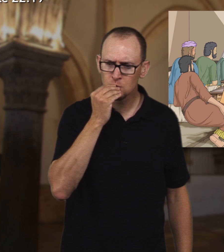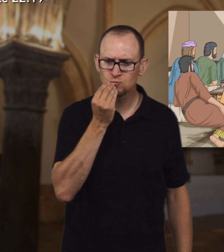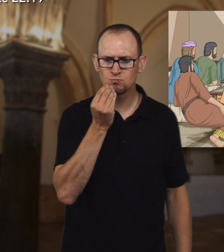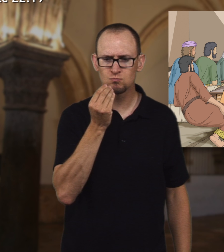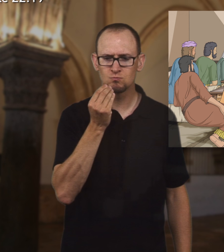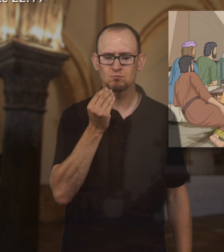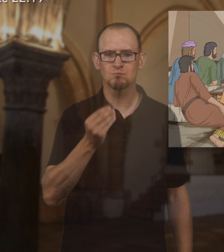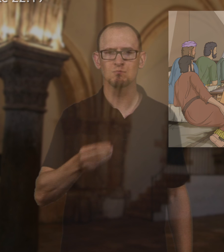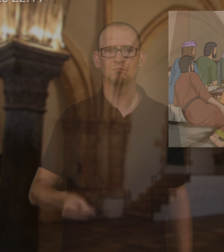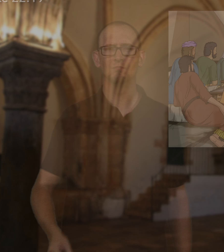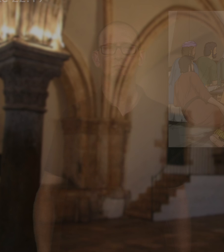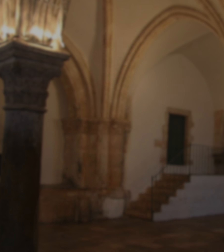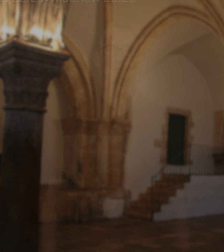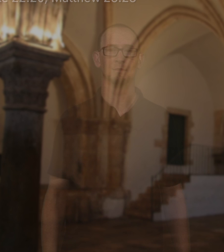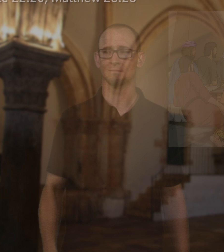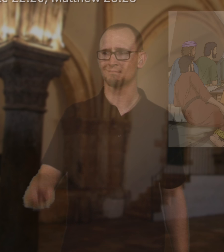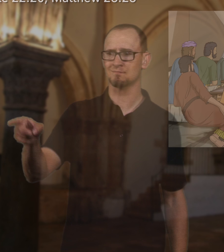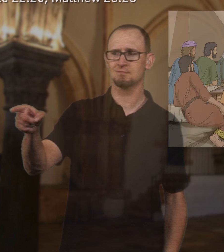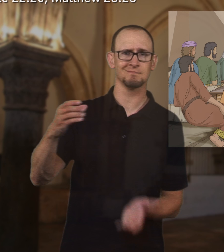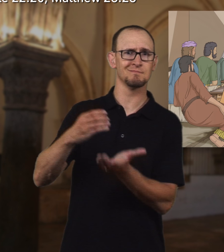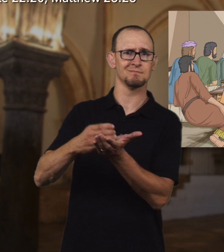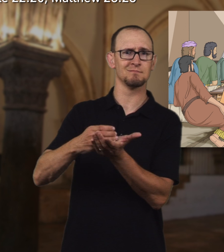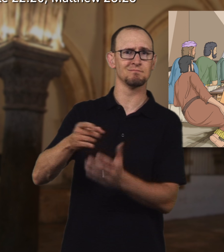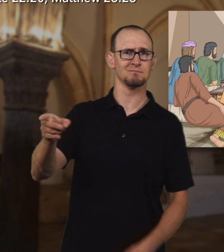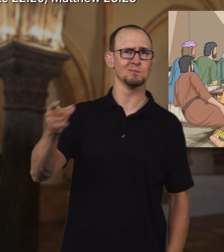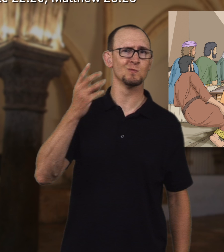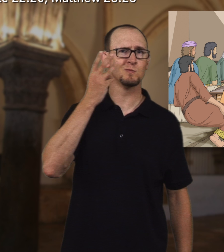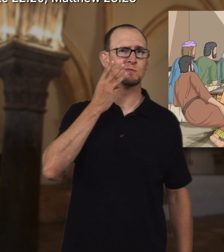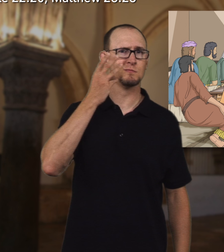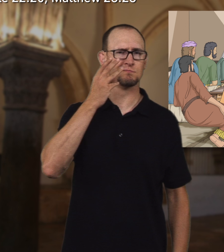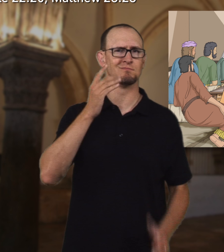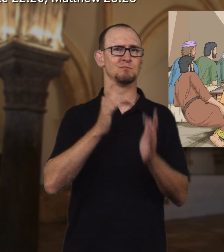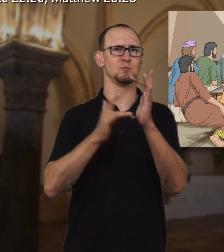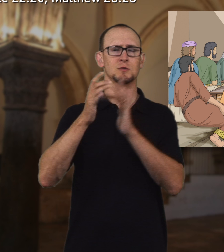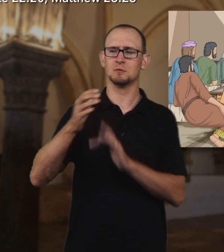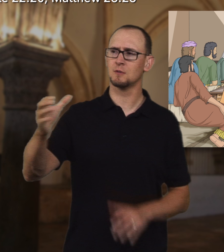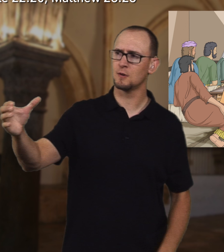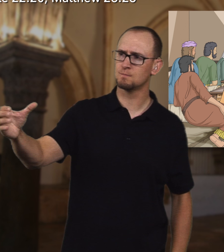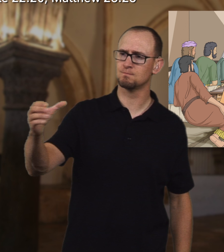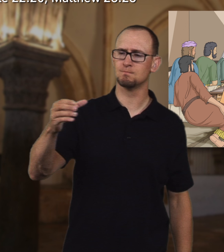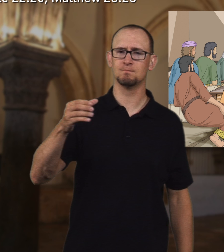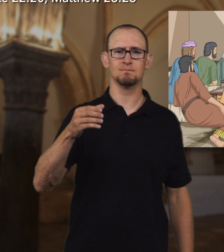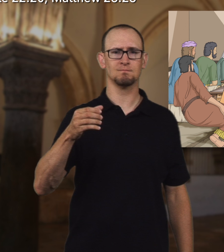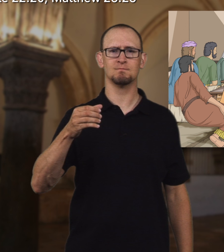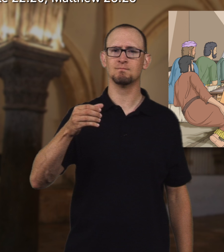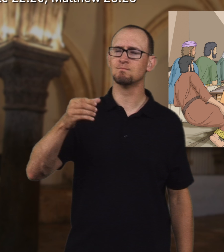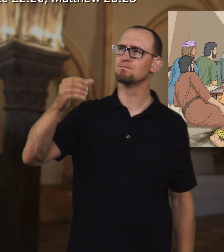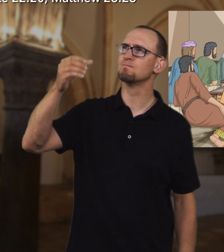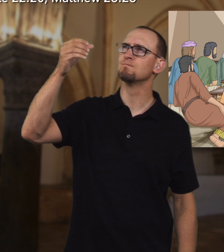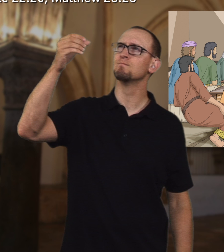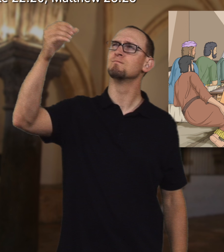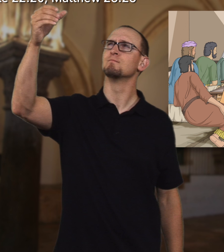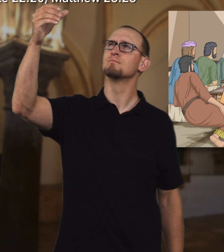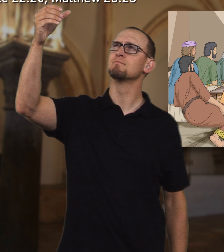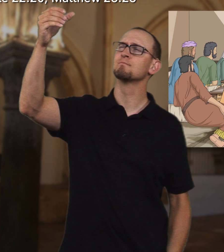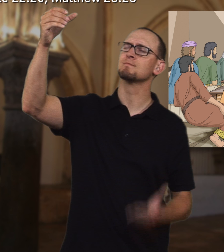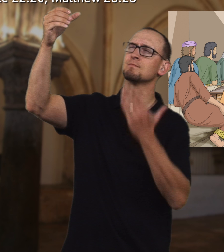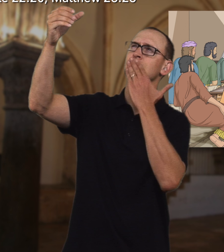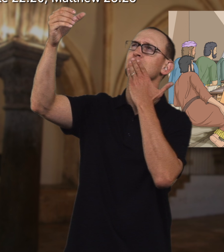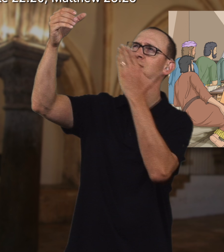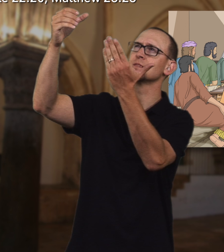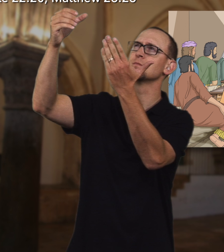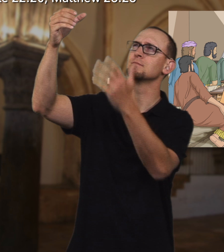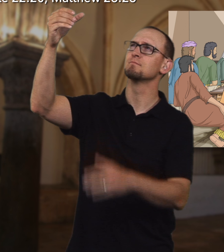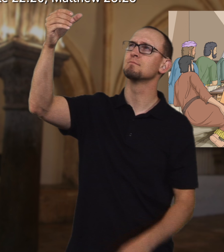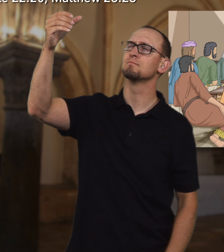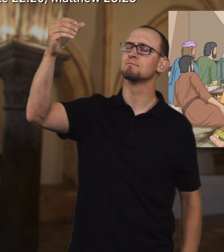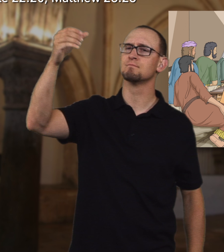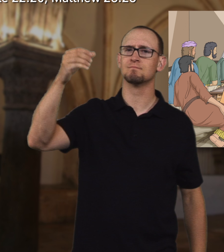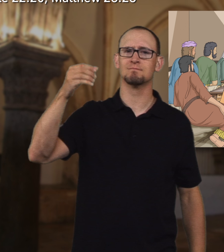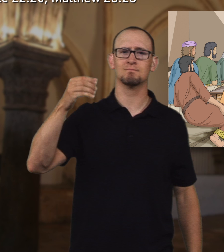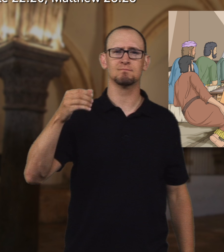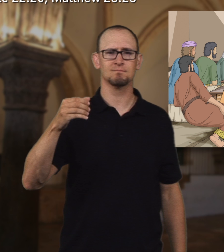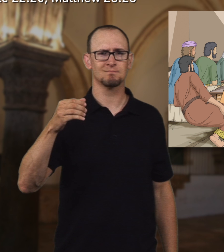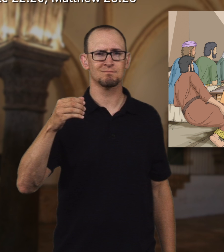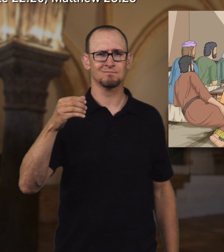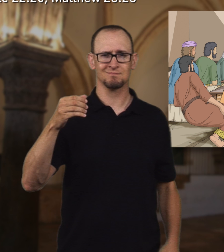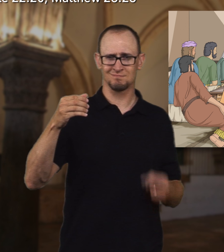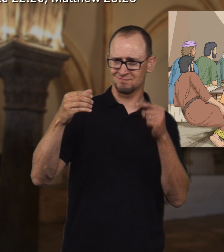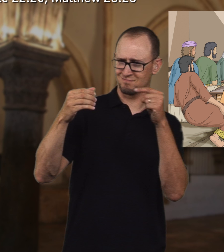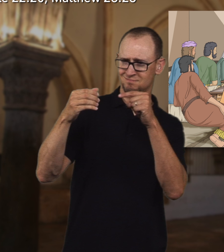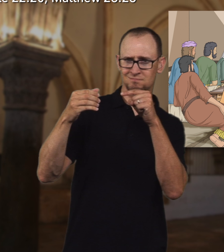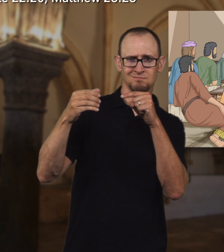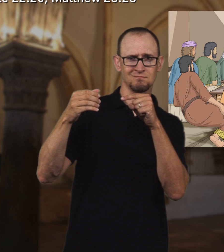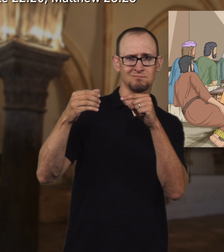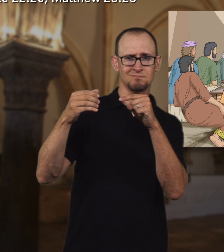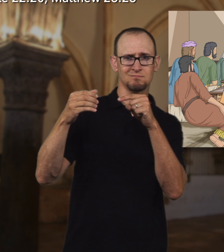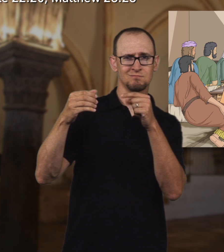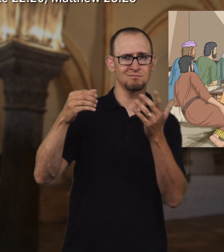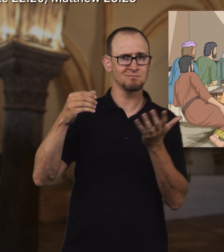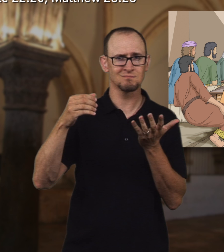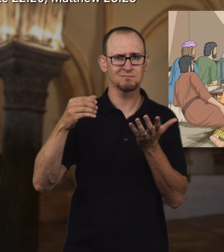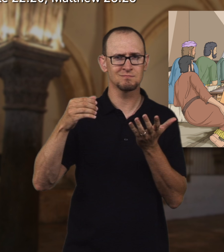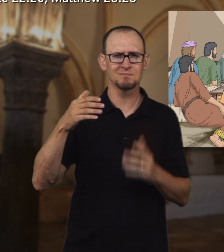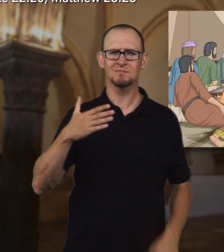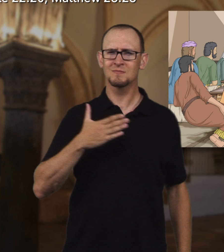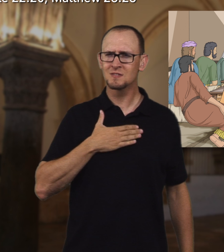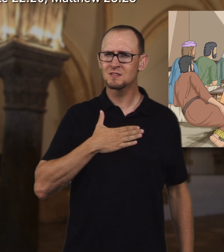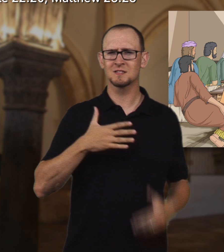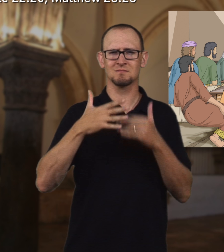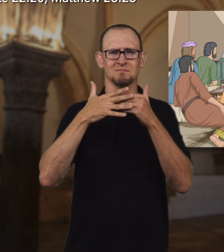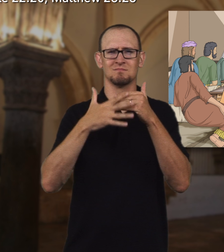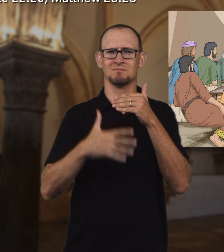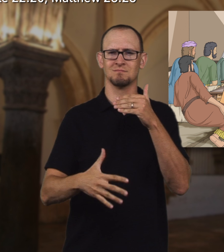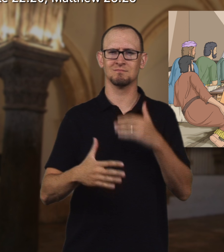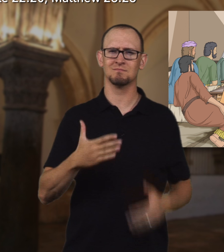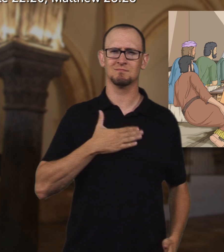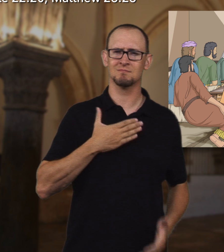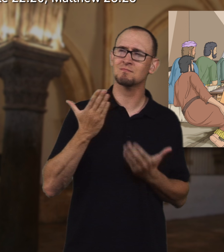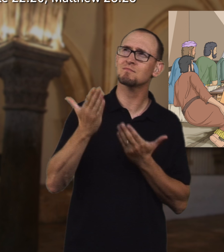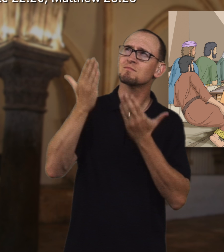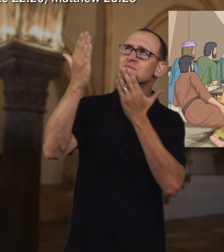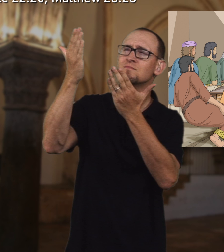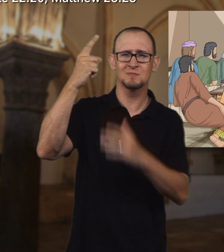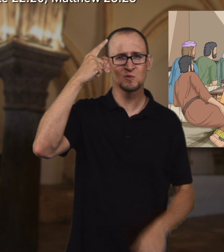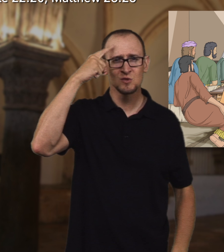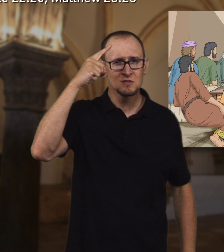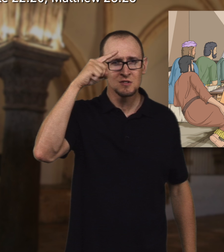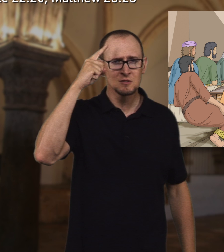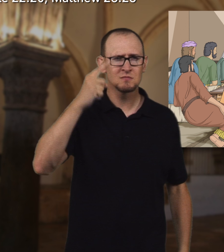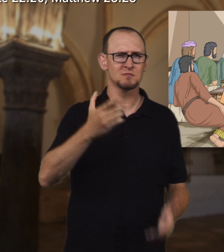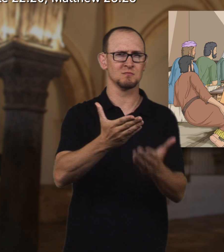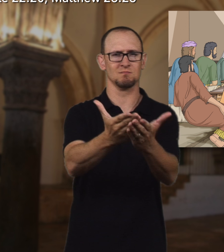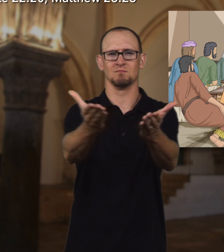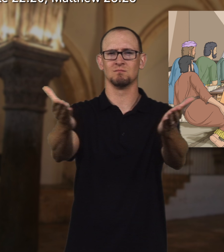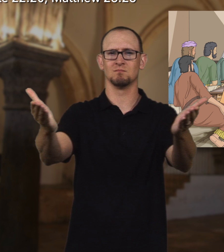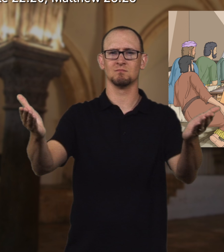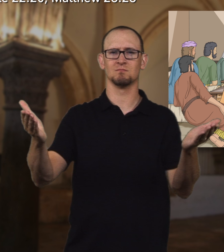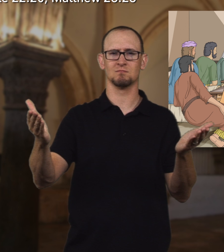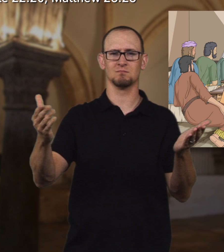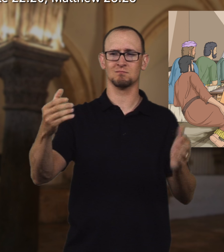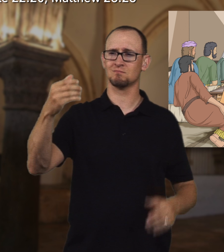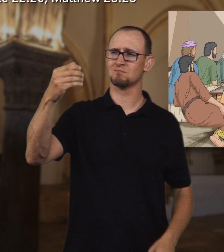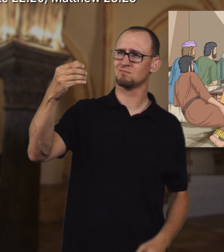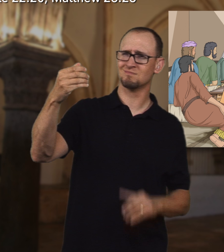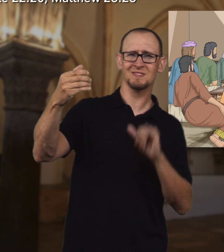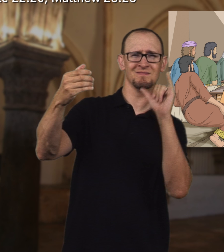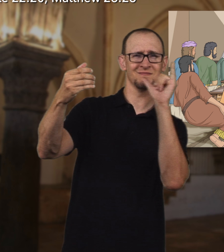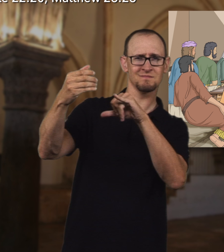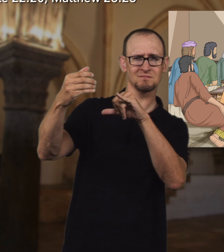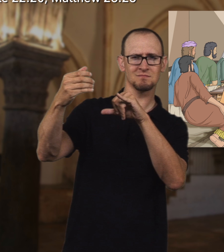This is My blood of the covenant, which is poured out for many for the forgiveness of sins.